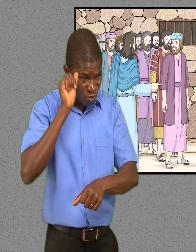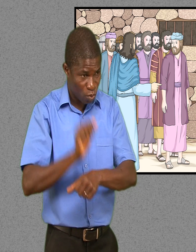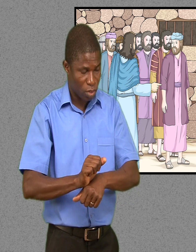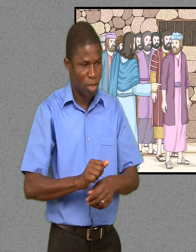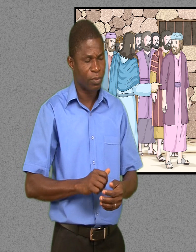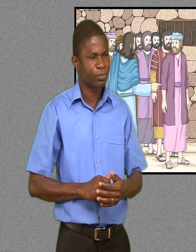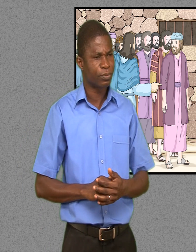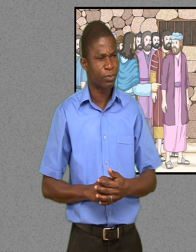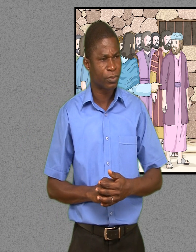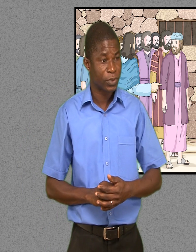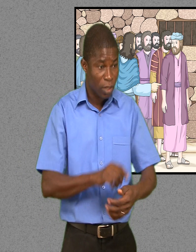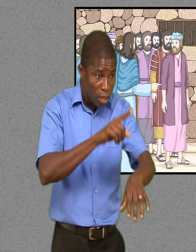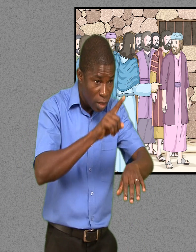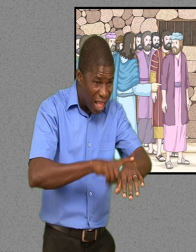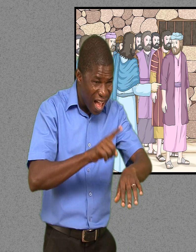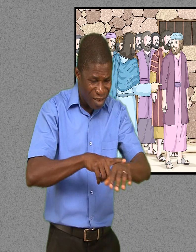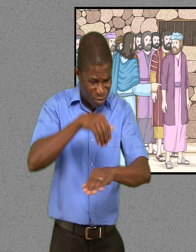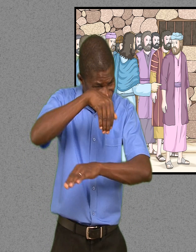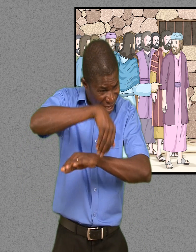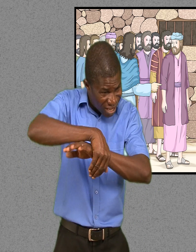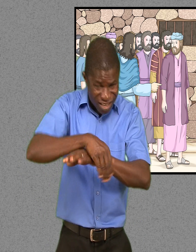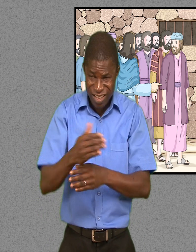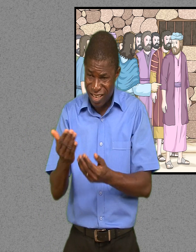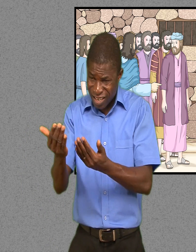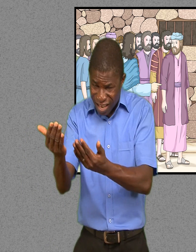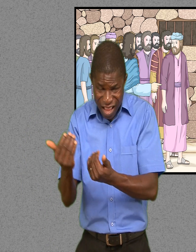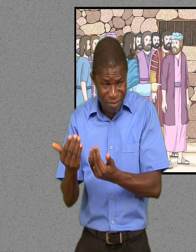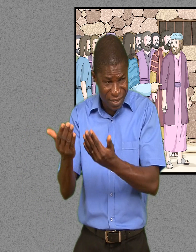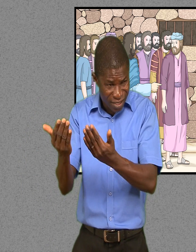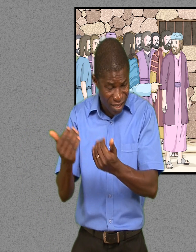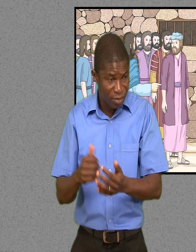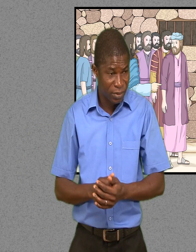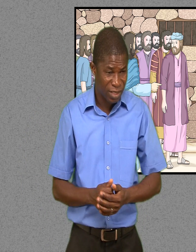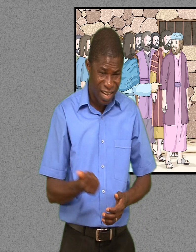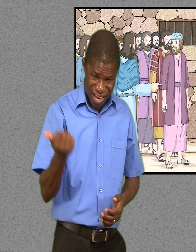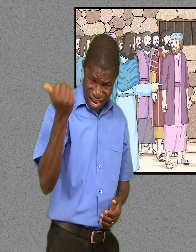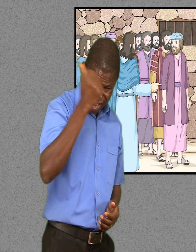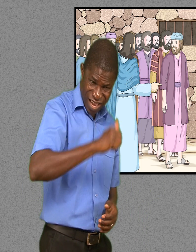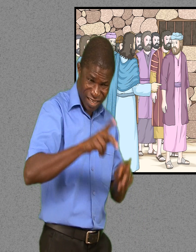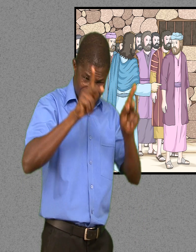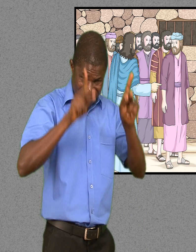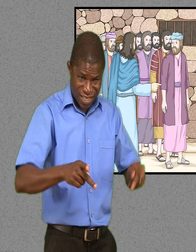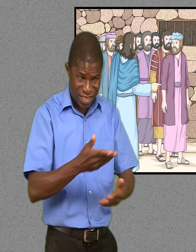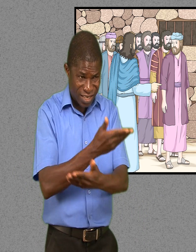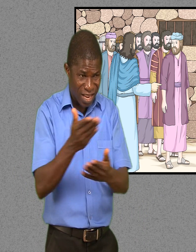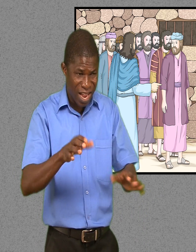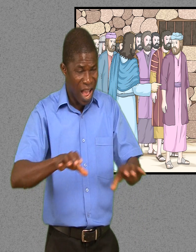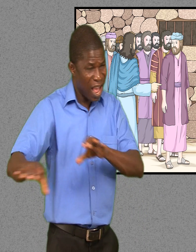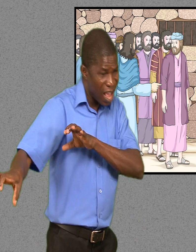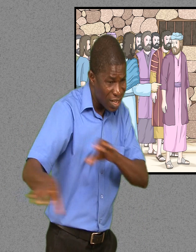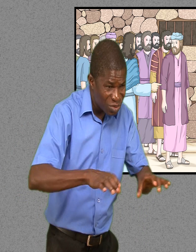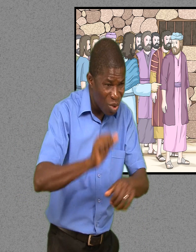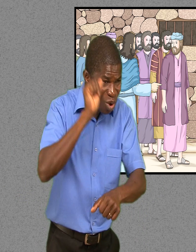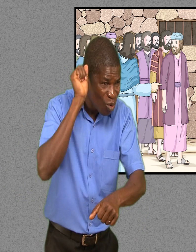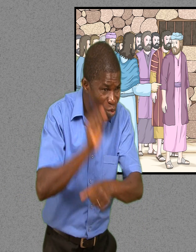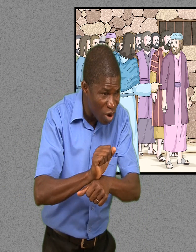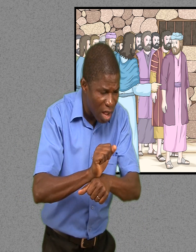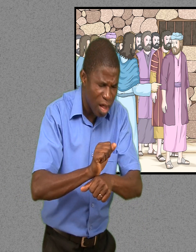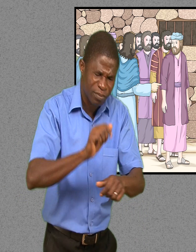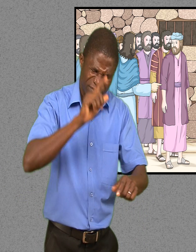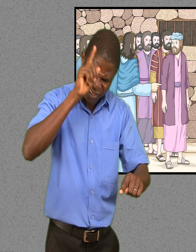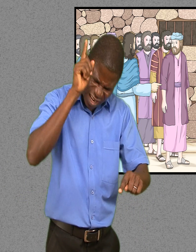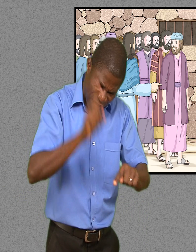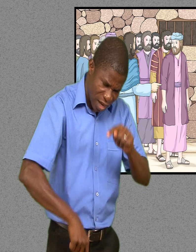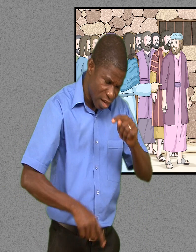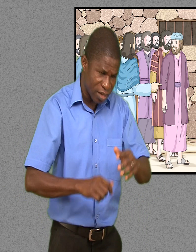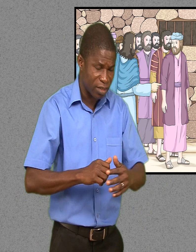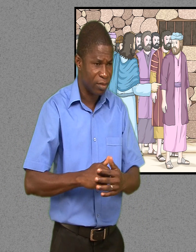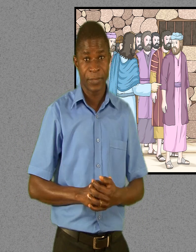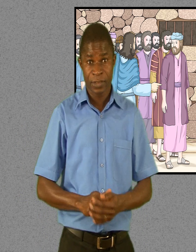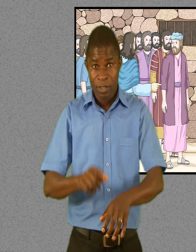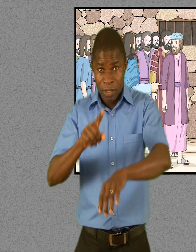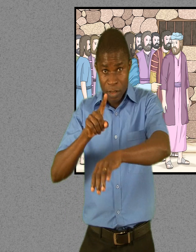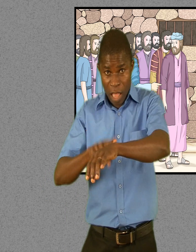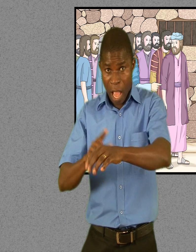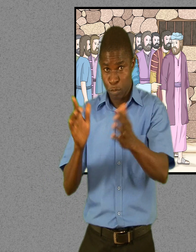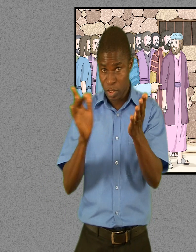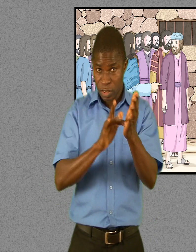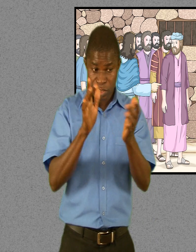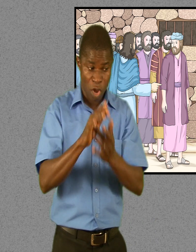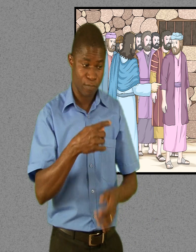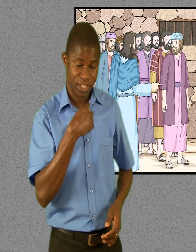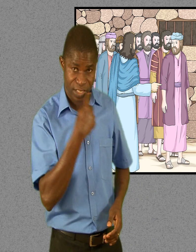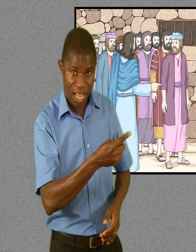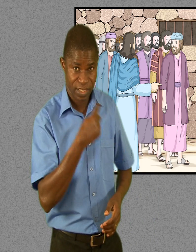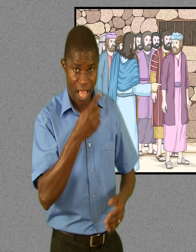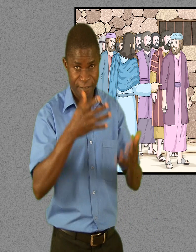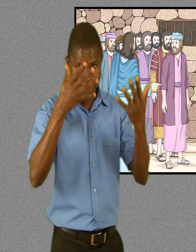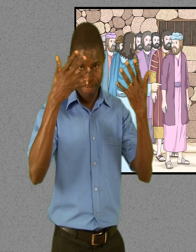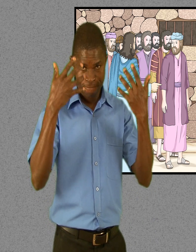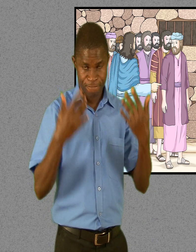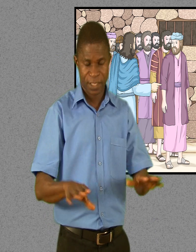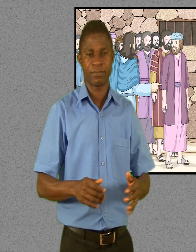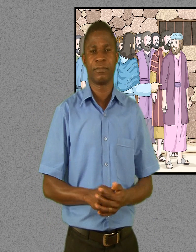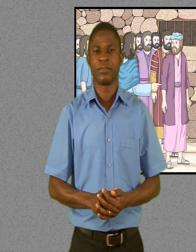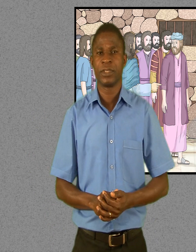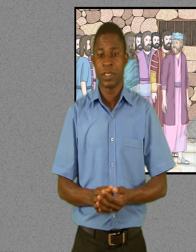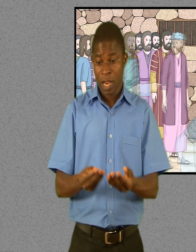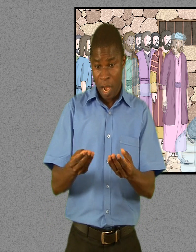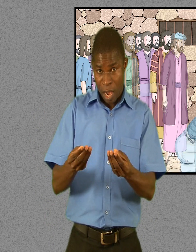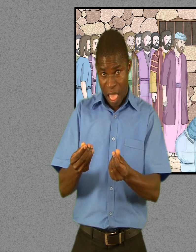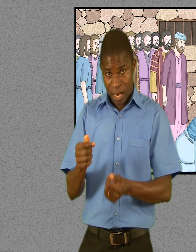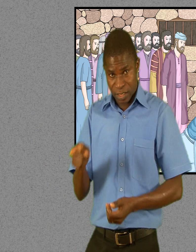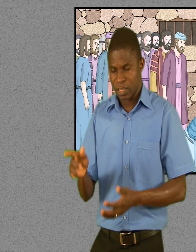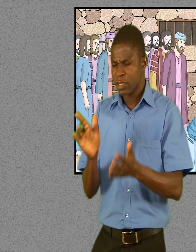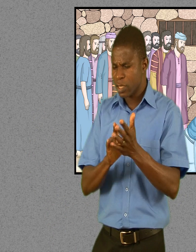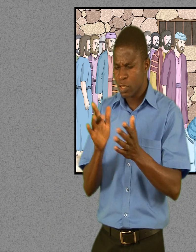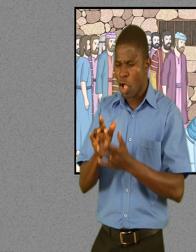While I am in the world, I am the light of the world.”